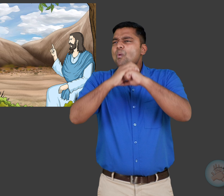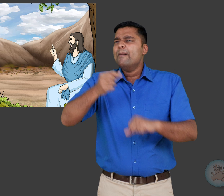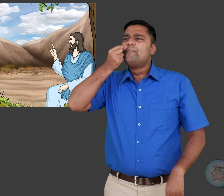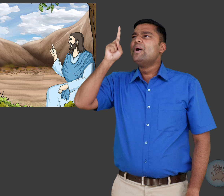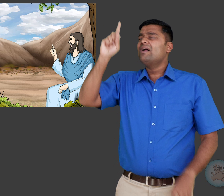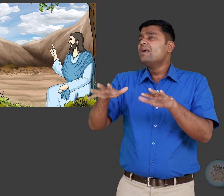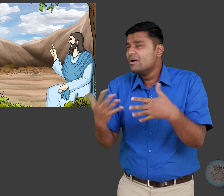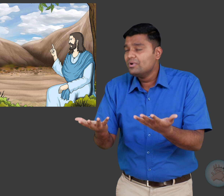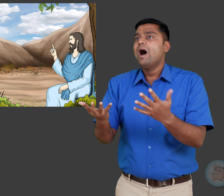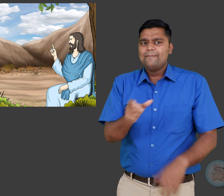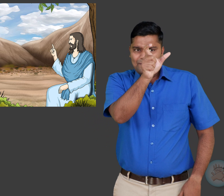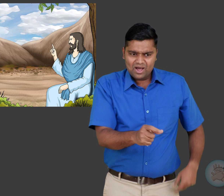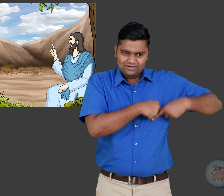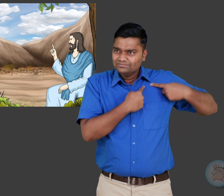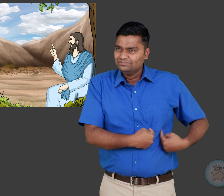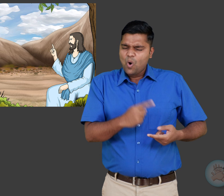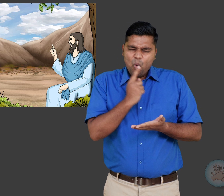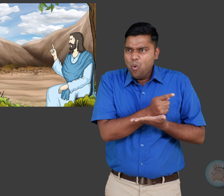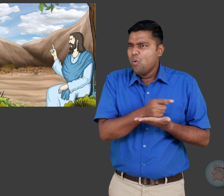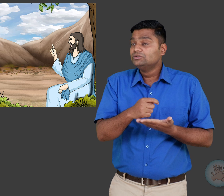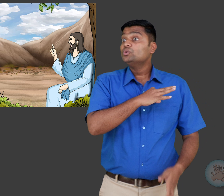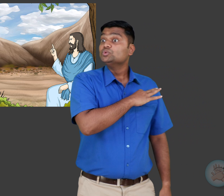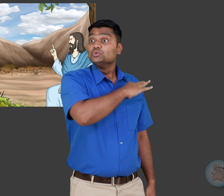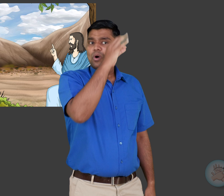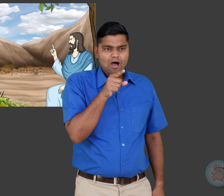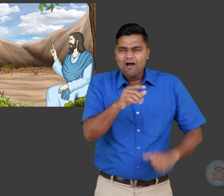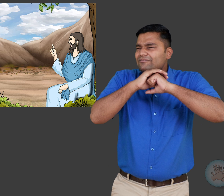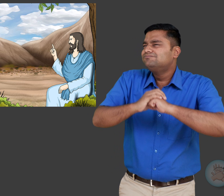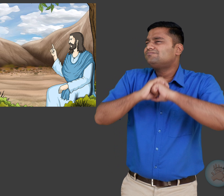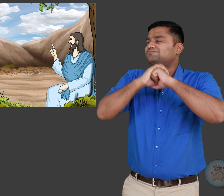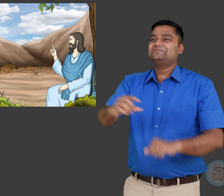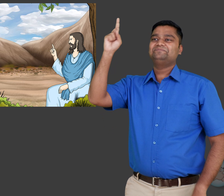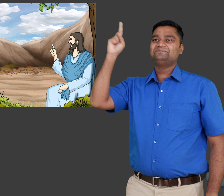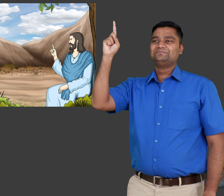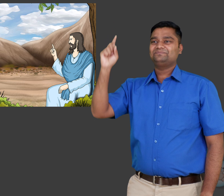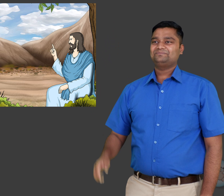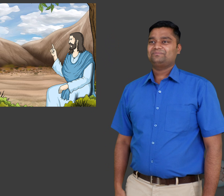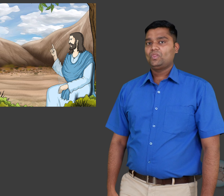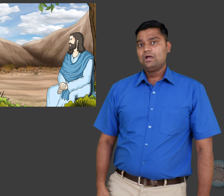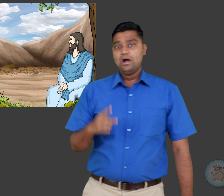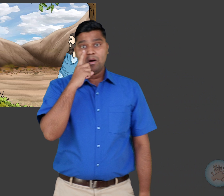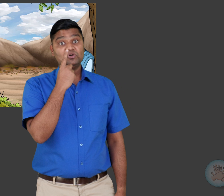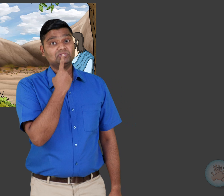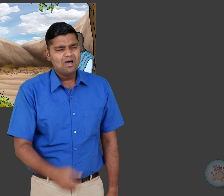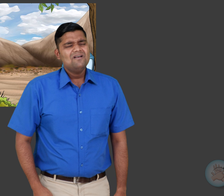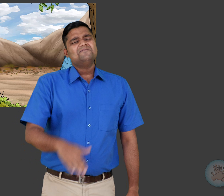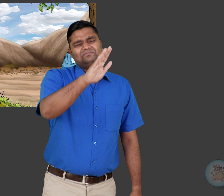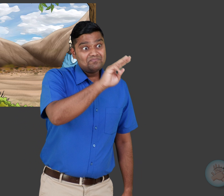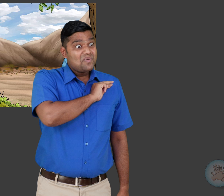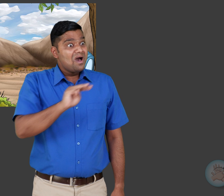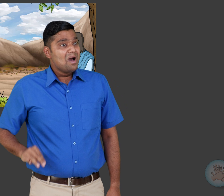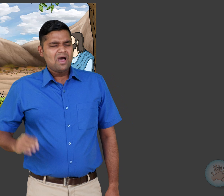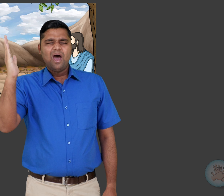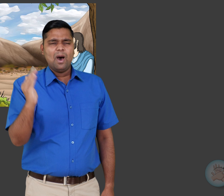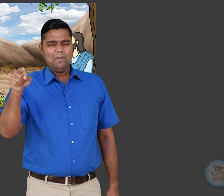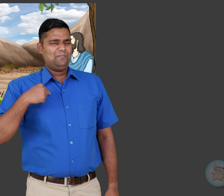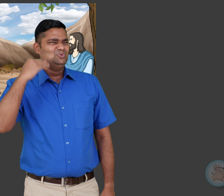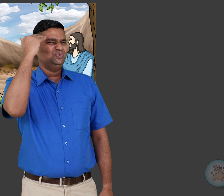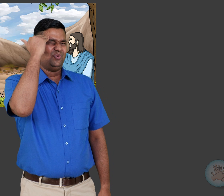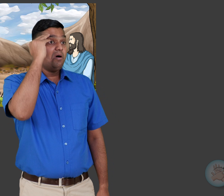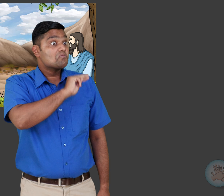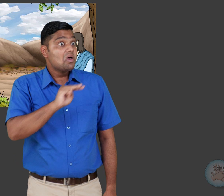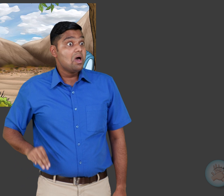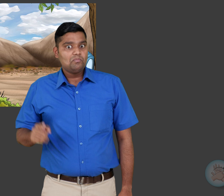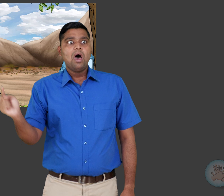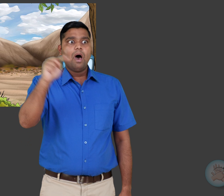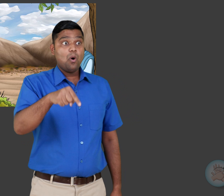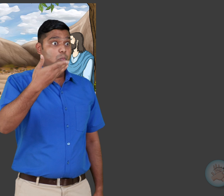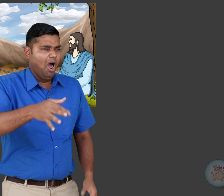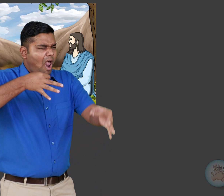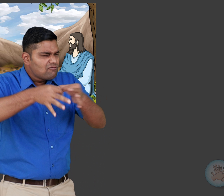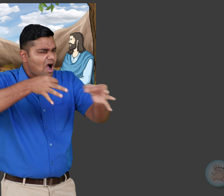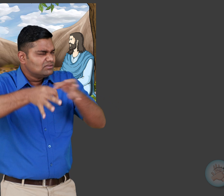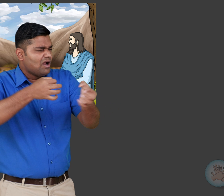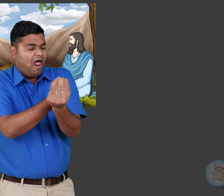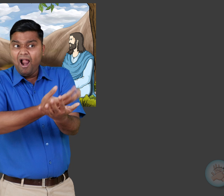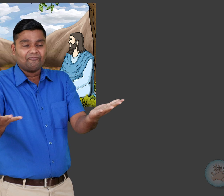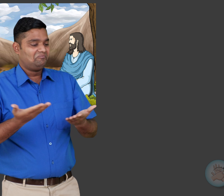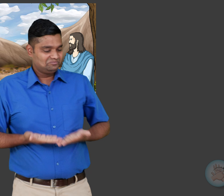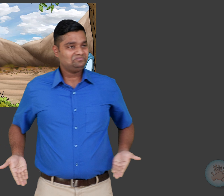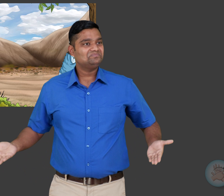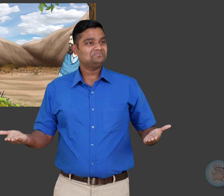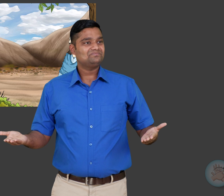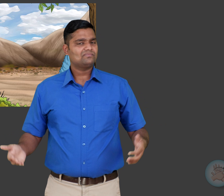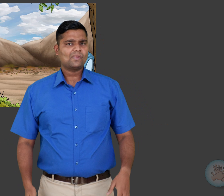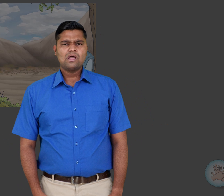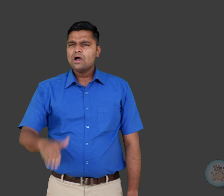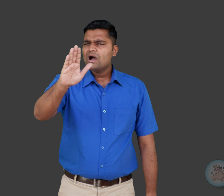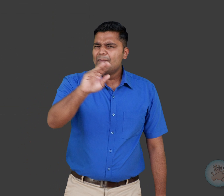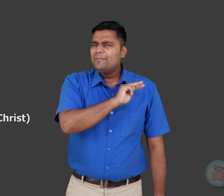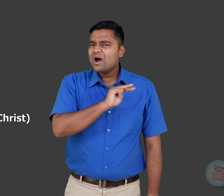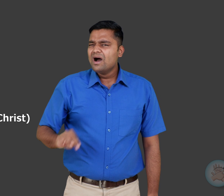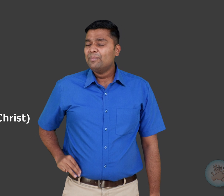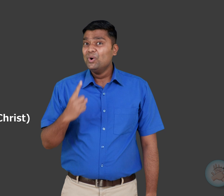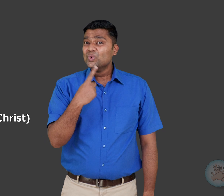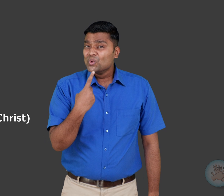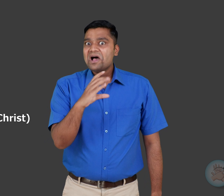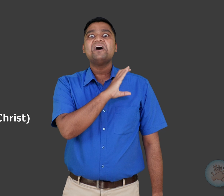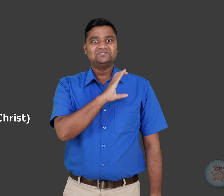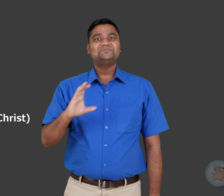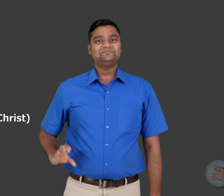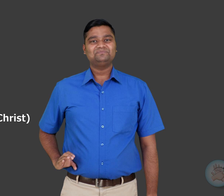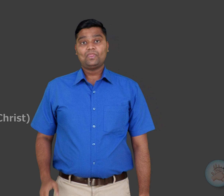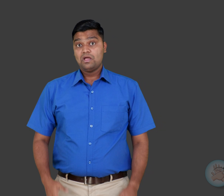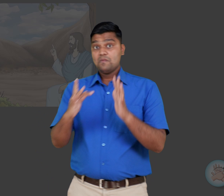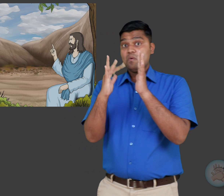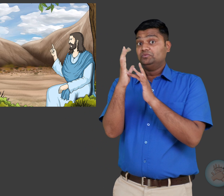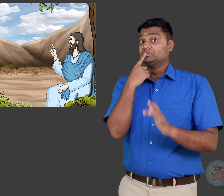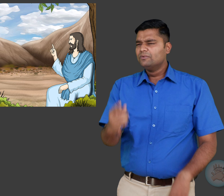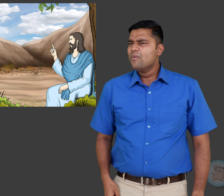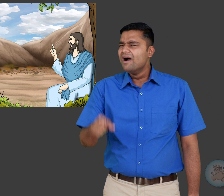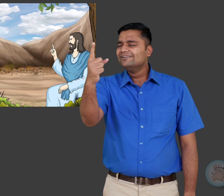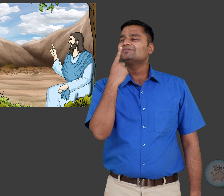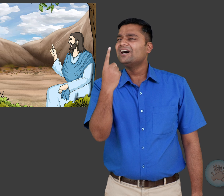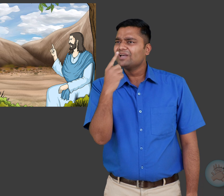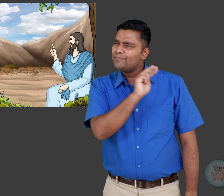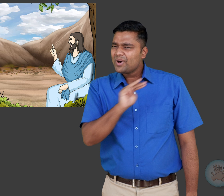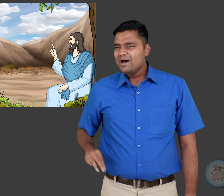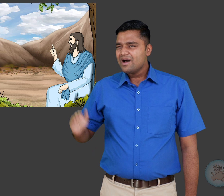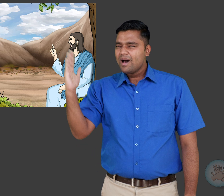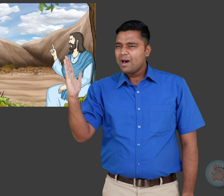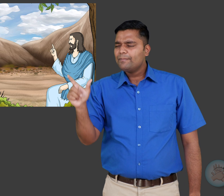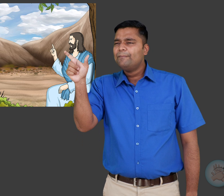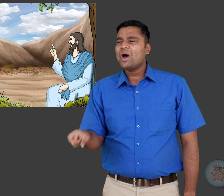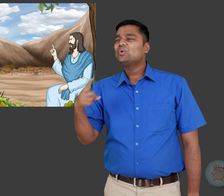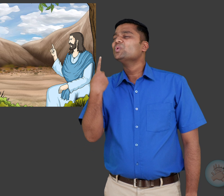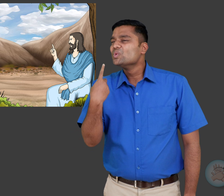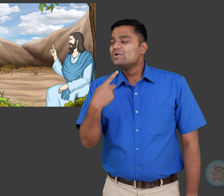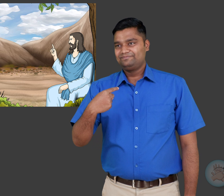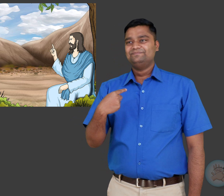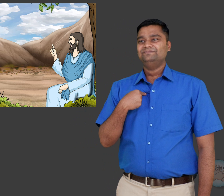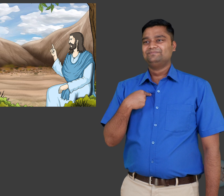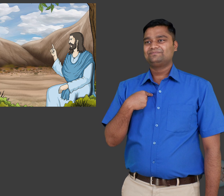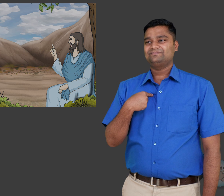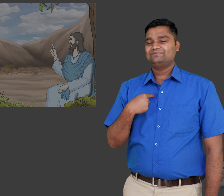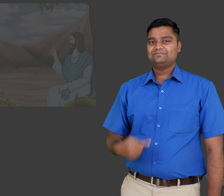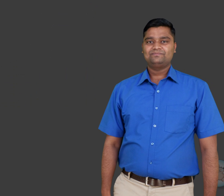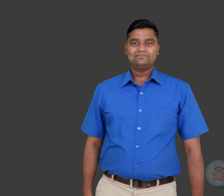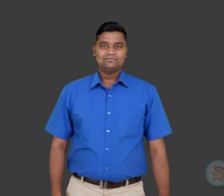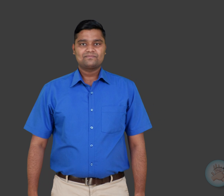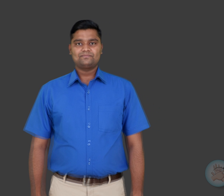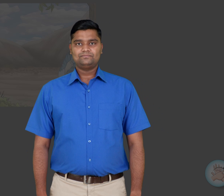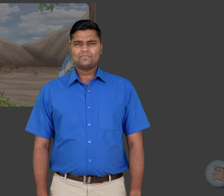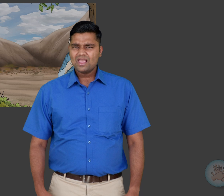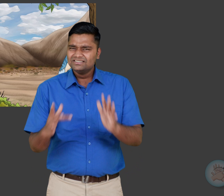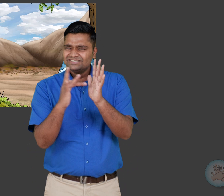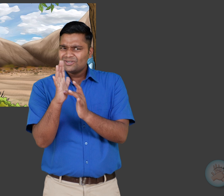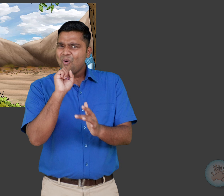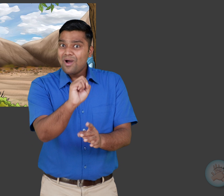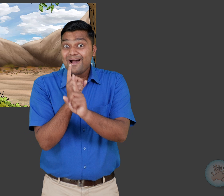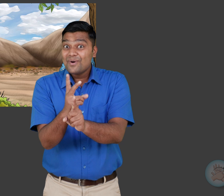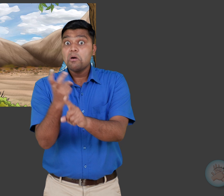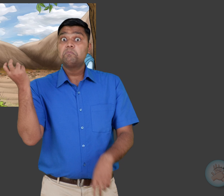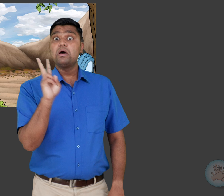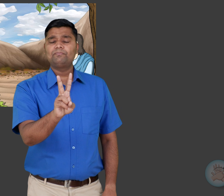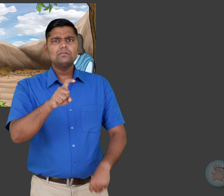God is Spirit, and His worshipers must worship Him in spirit and in truth.” The woman said, “I know that Messiah” (called Christ) “is coming. When He comes, He will explain everything to us.” Jesus answered, “I who speak to you am He.”